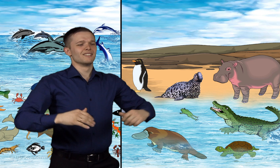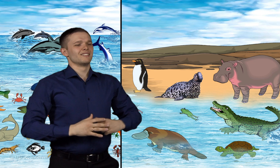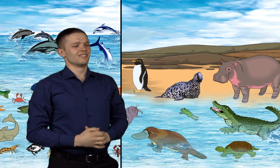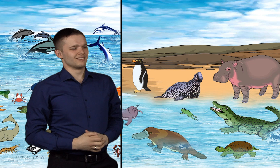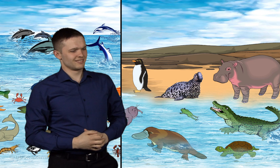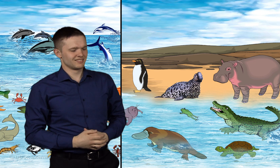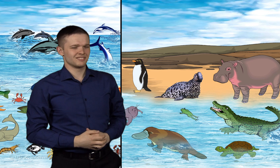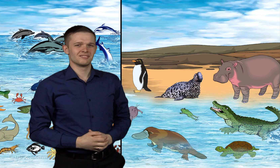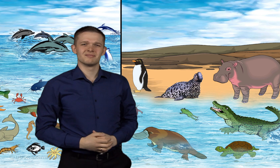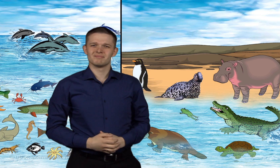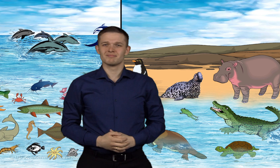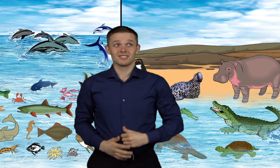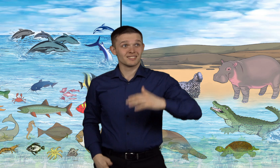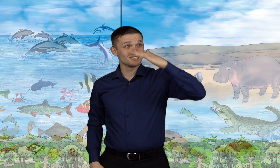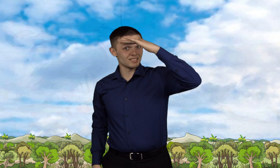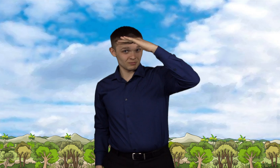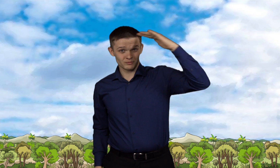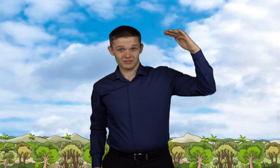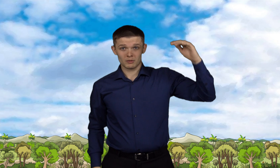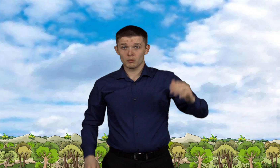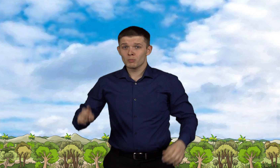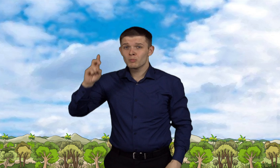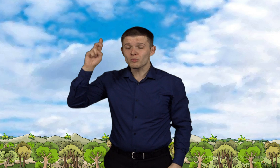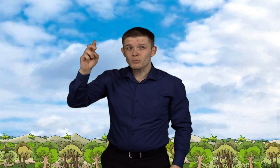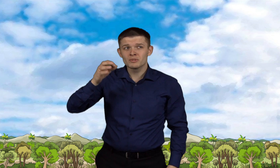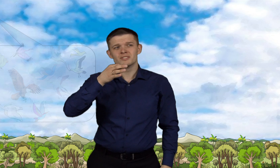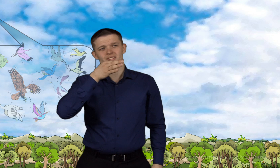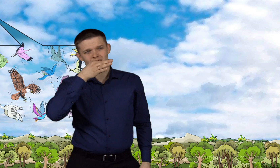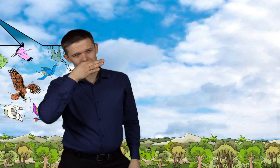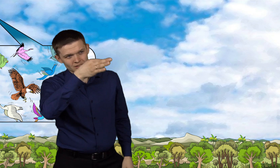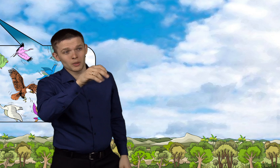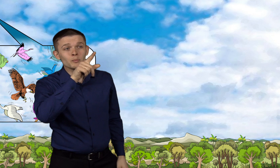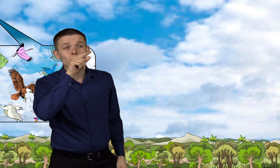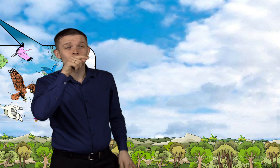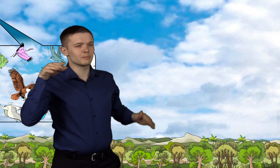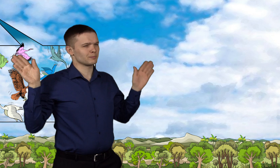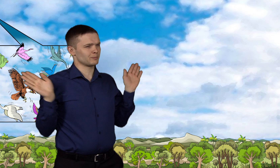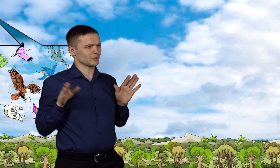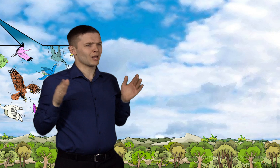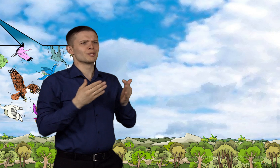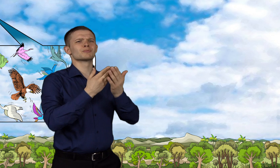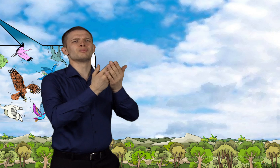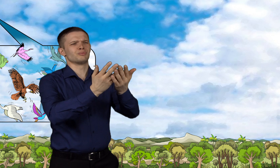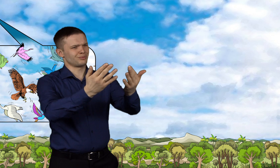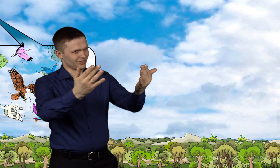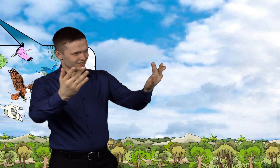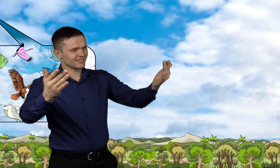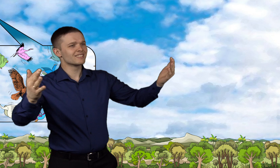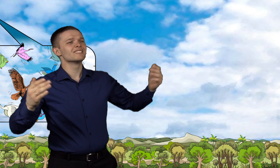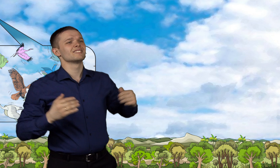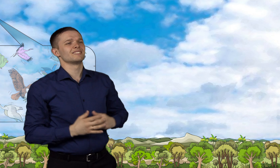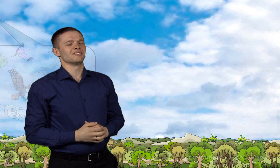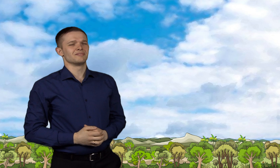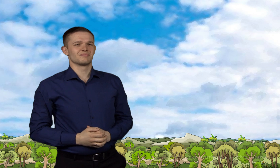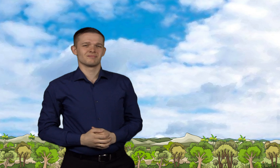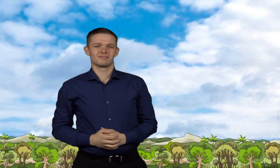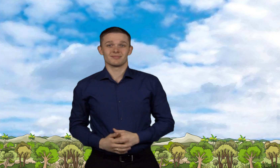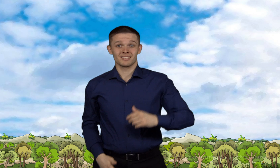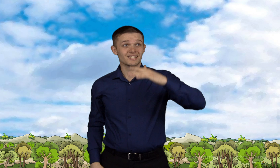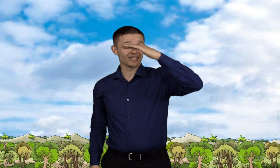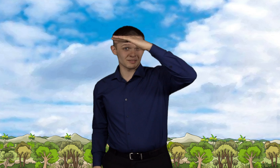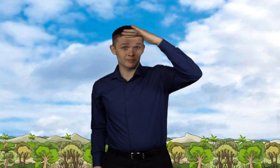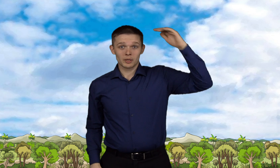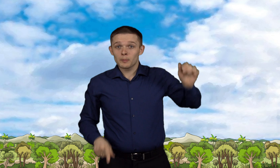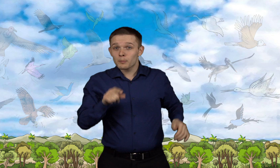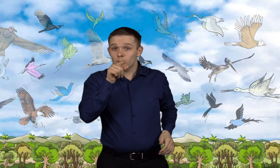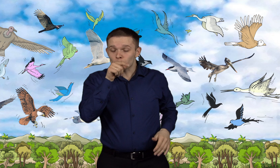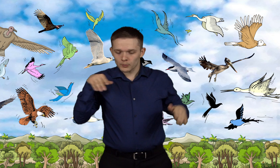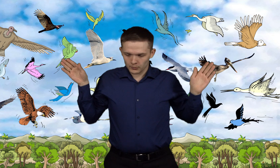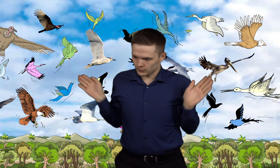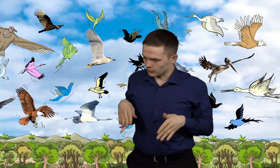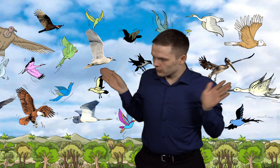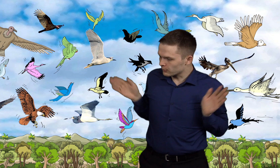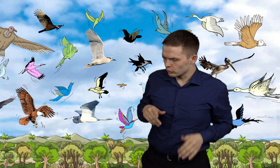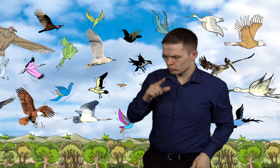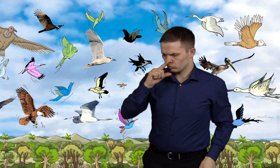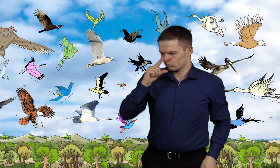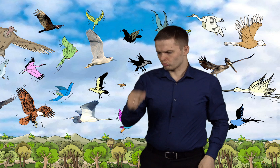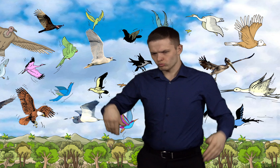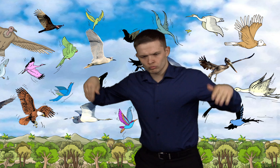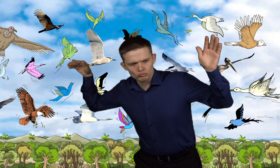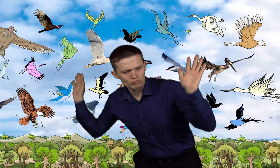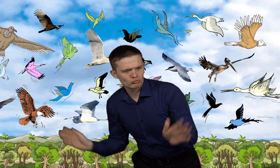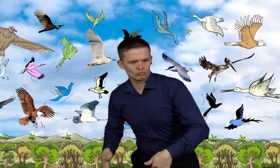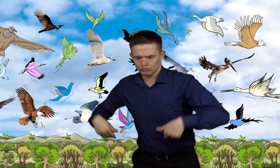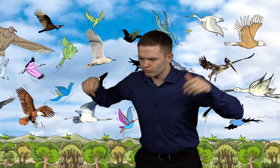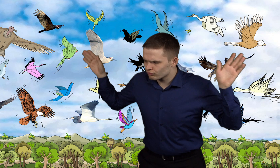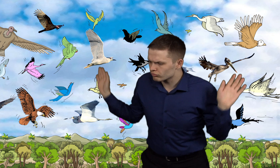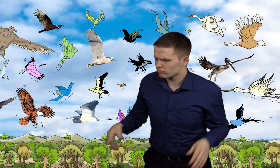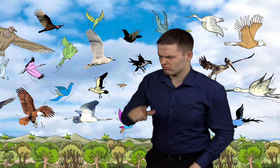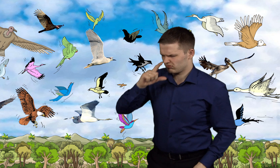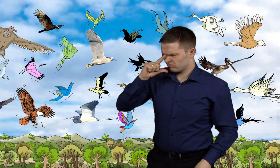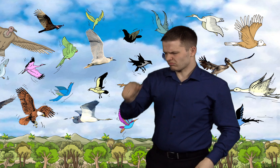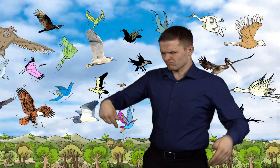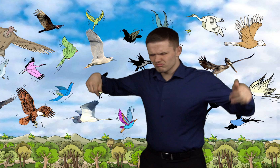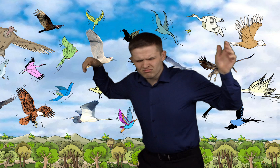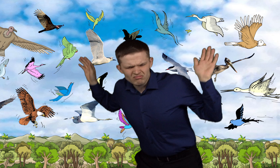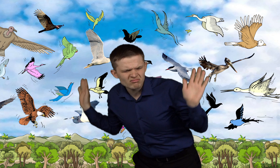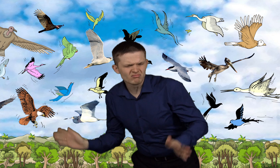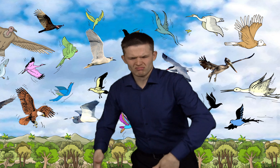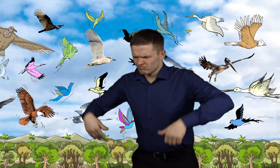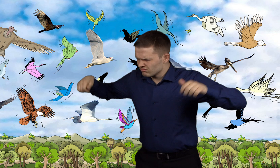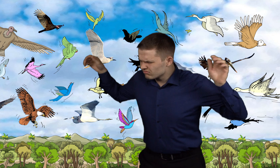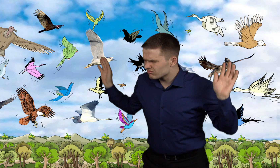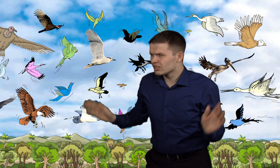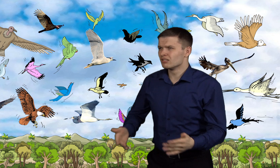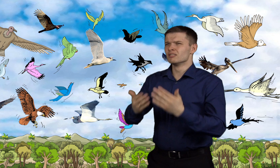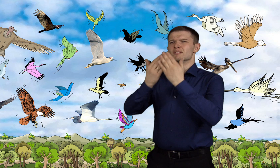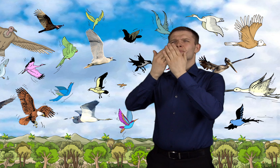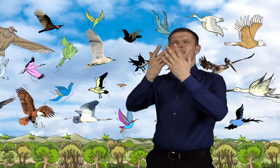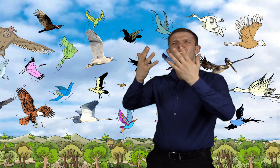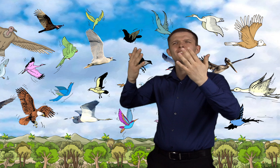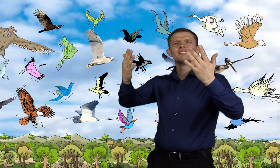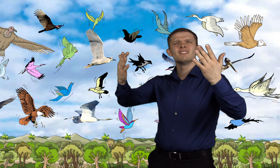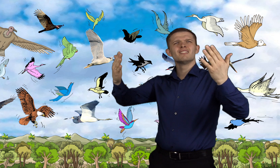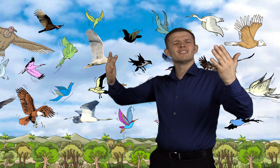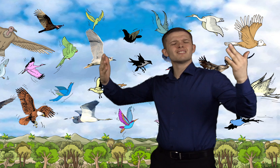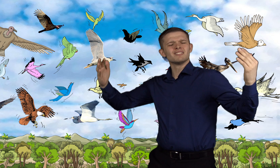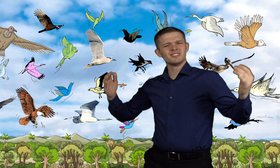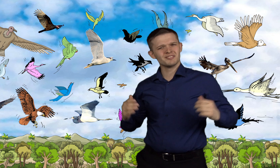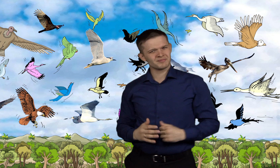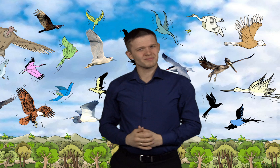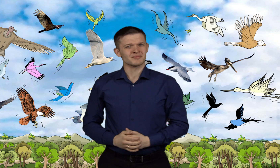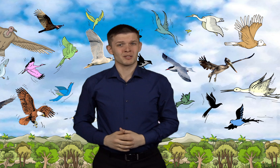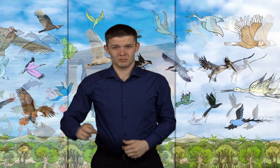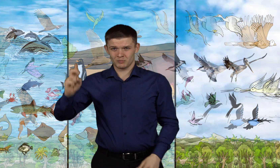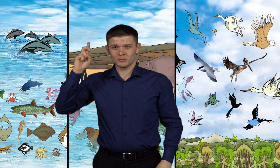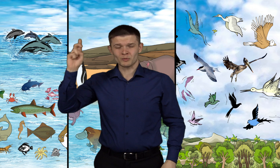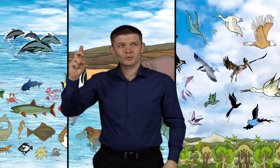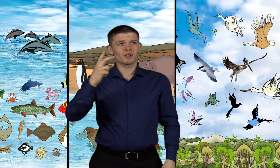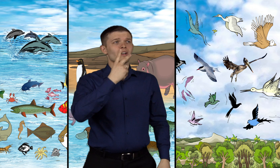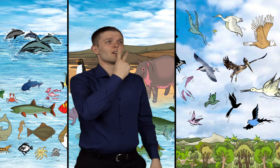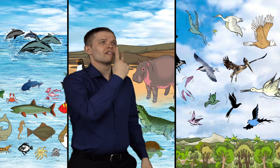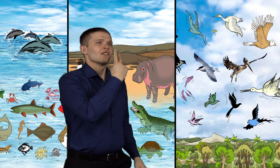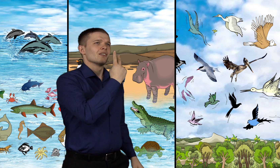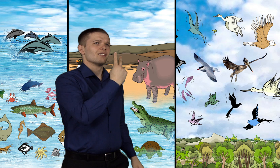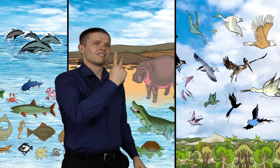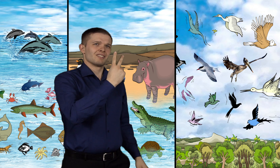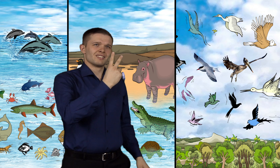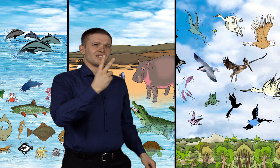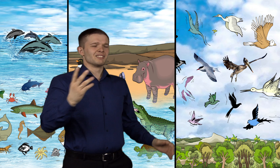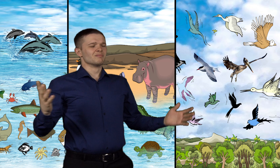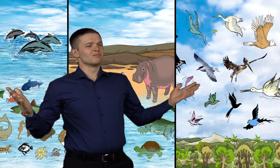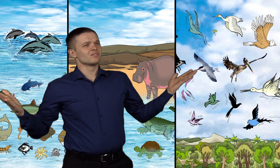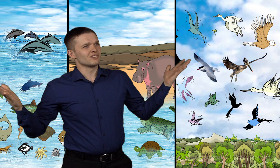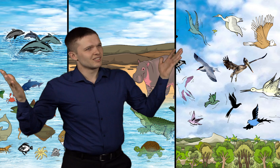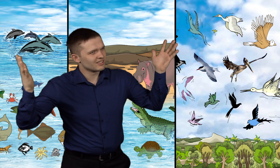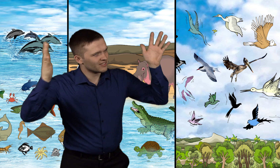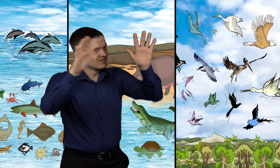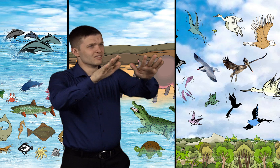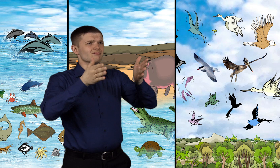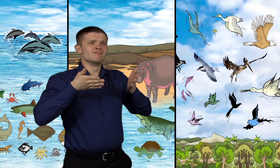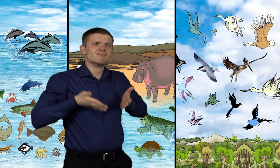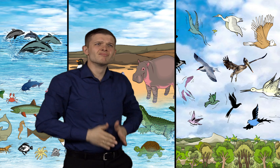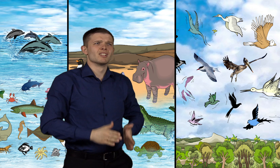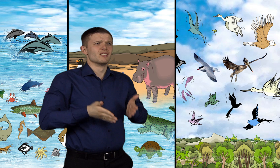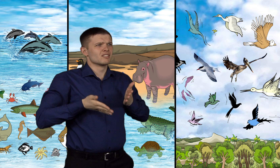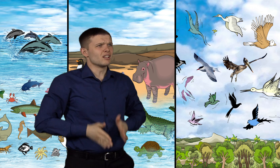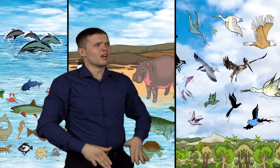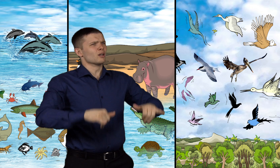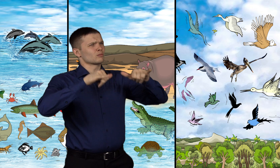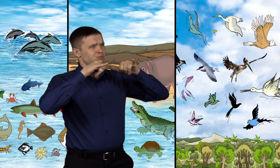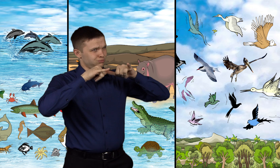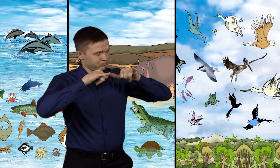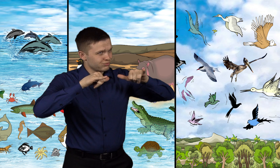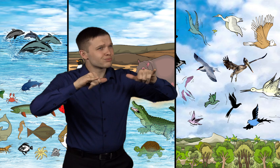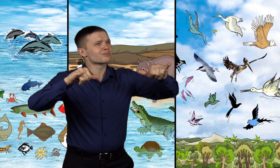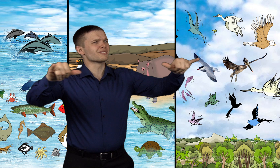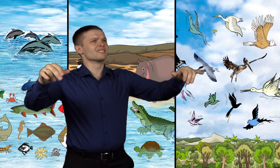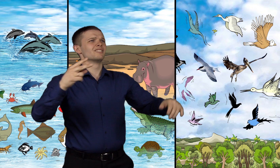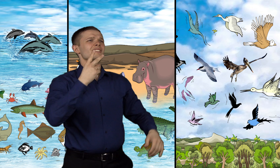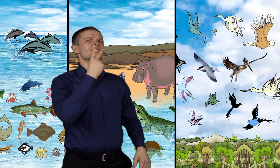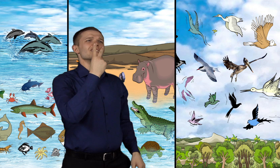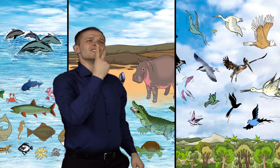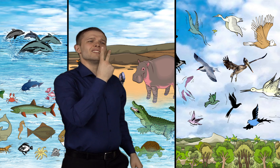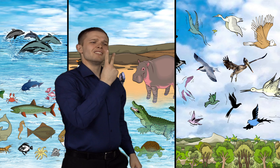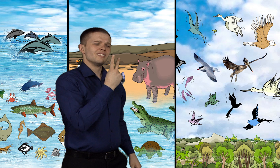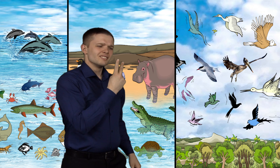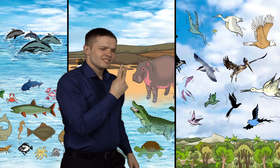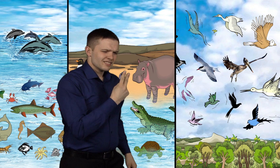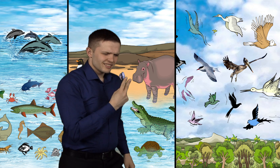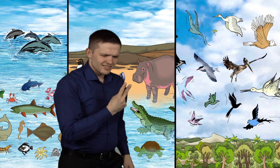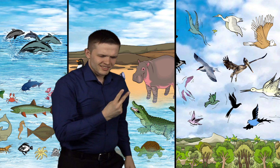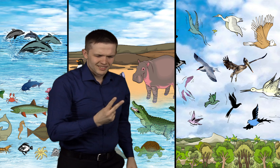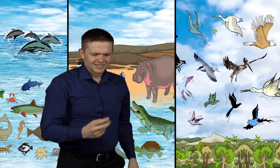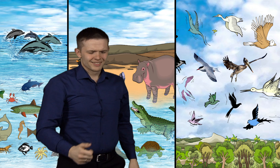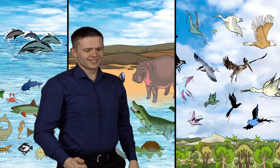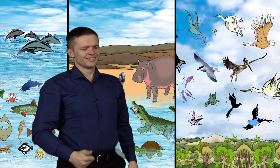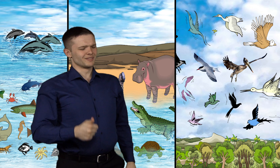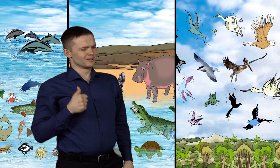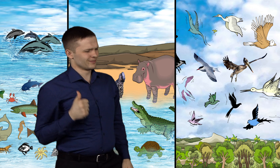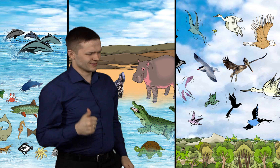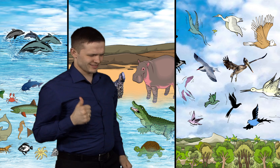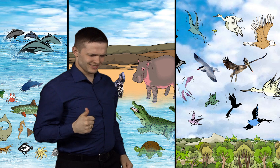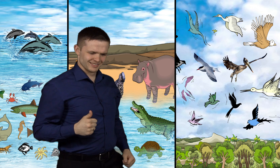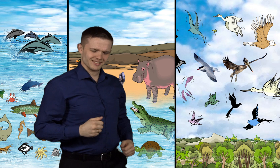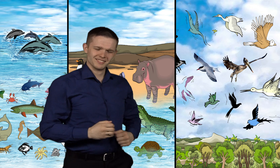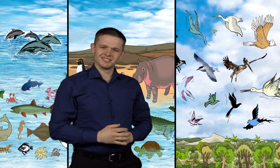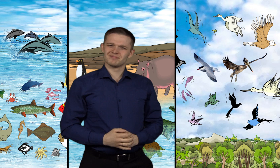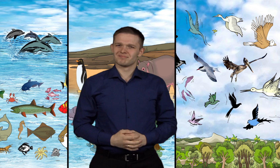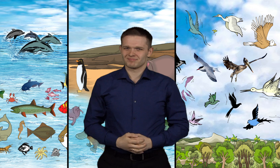And God saw that it was good. Then God blessed them and said, “Be fruitful and multiply and fill the waters of the seas, and let birds multiply on the earth.”